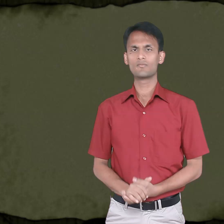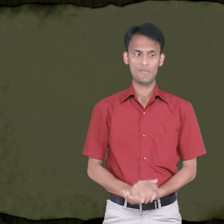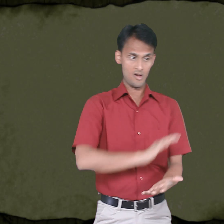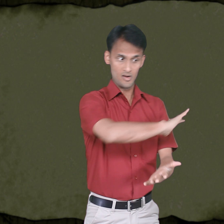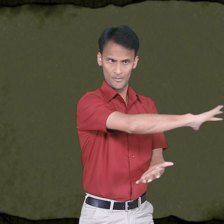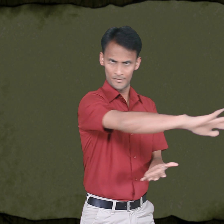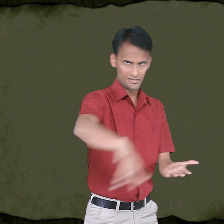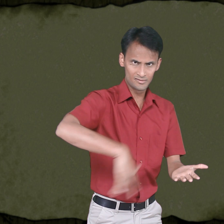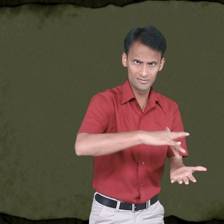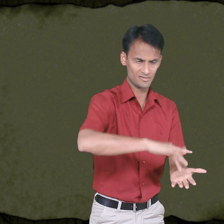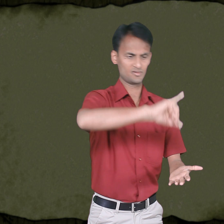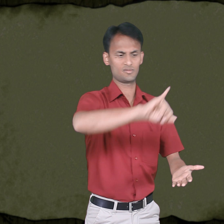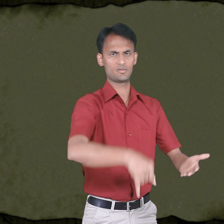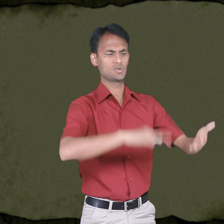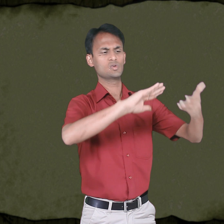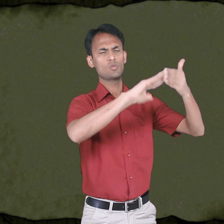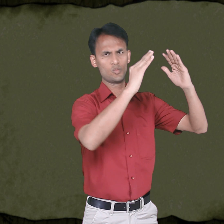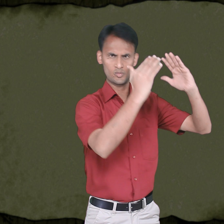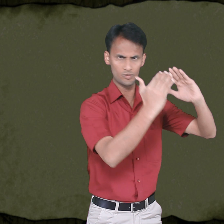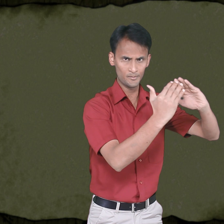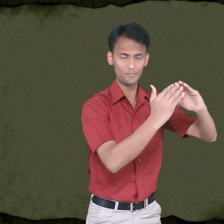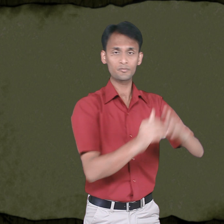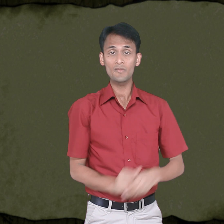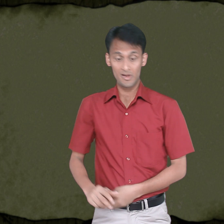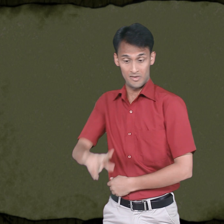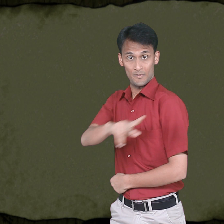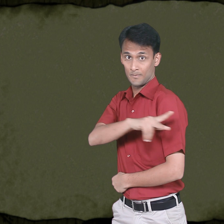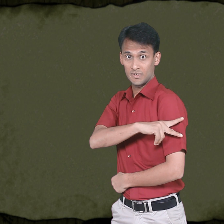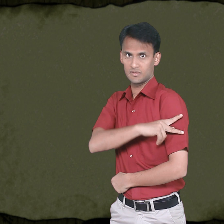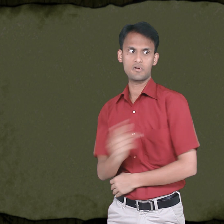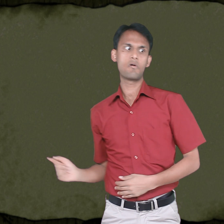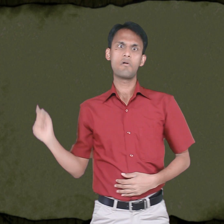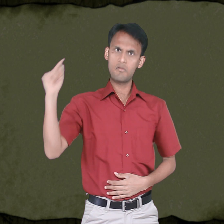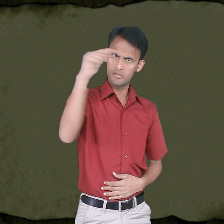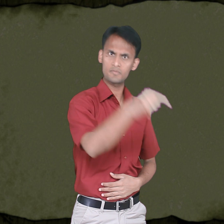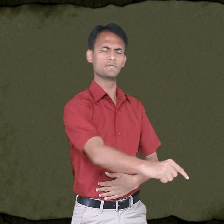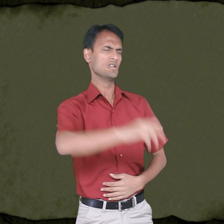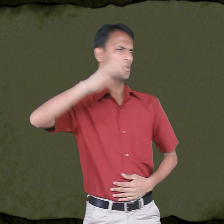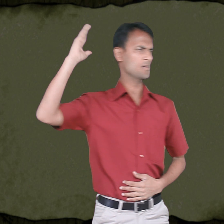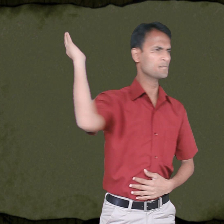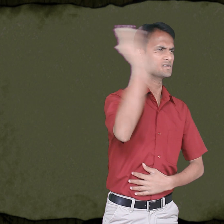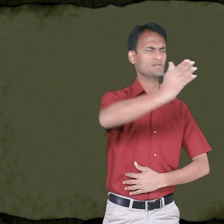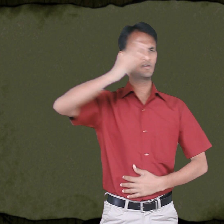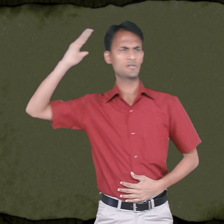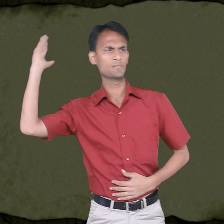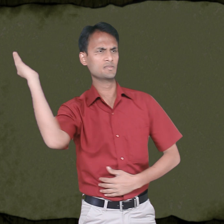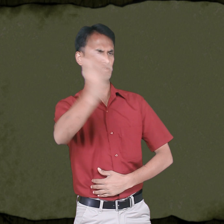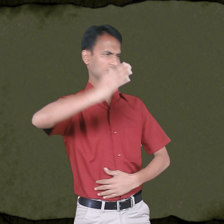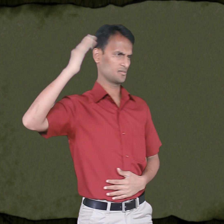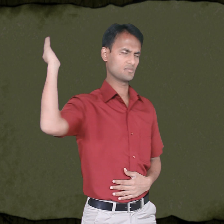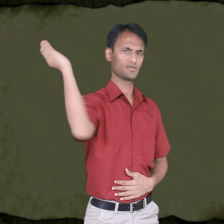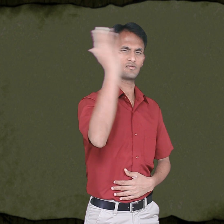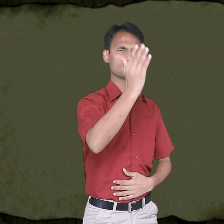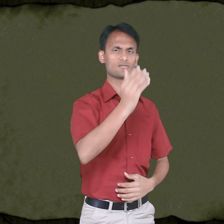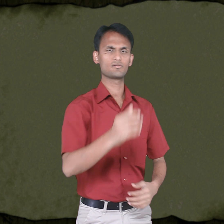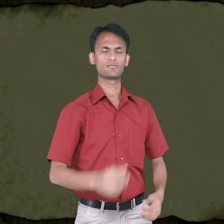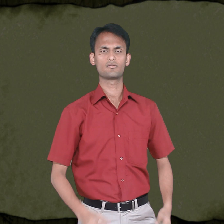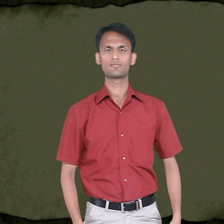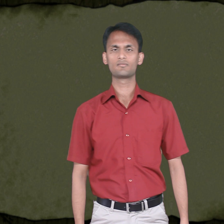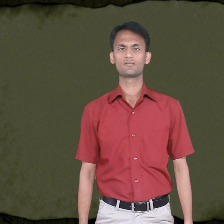Paul preaches in Jerusalem